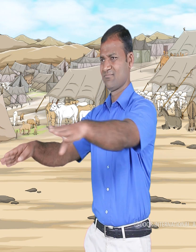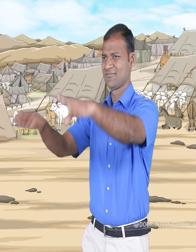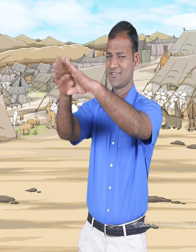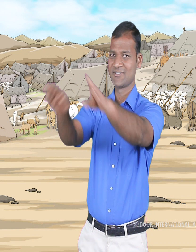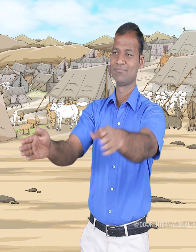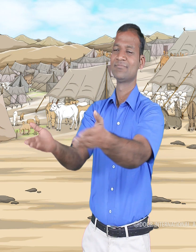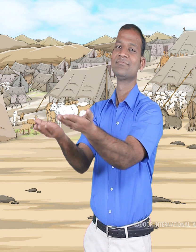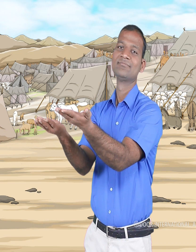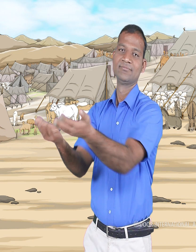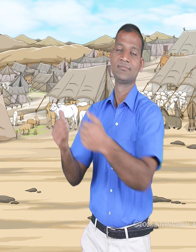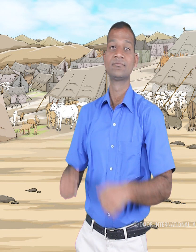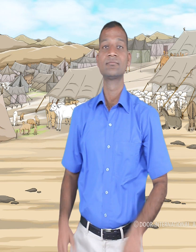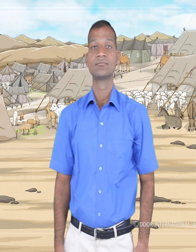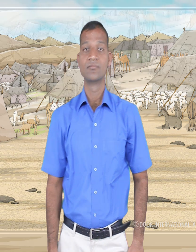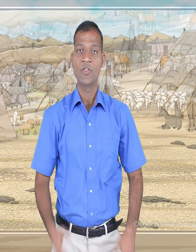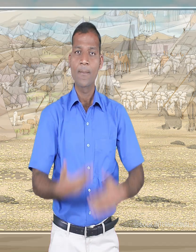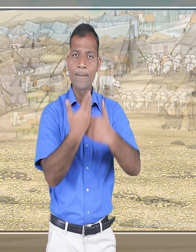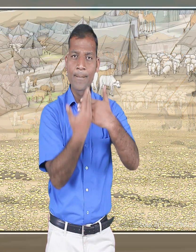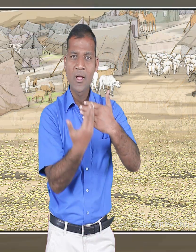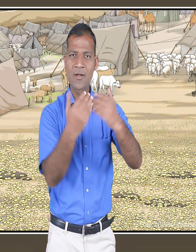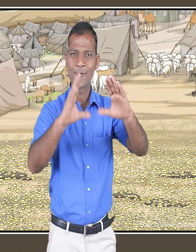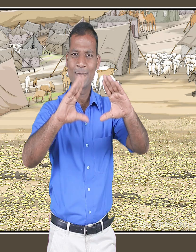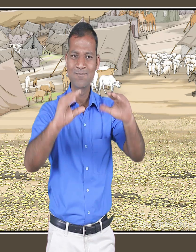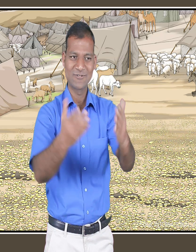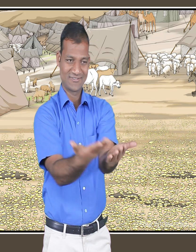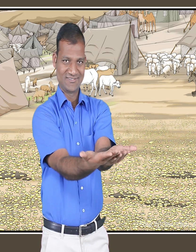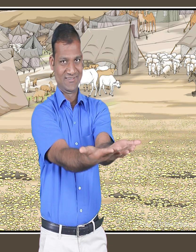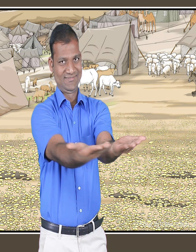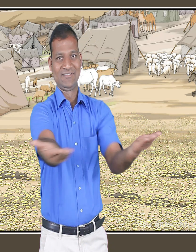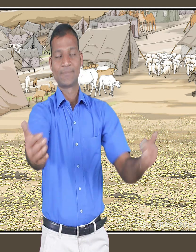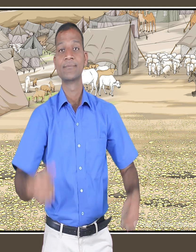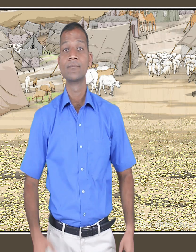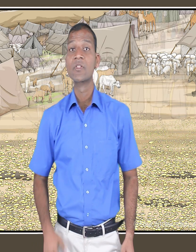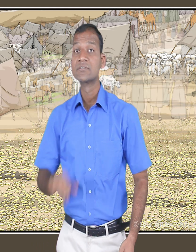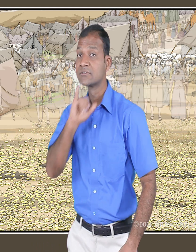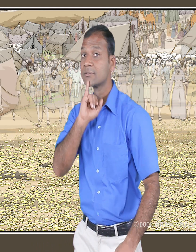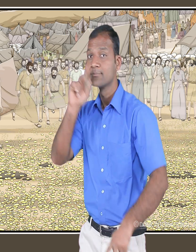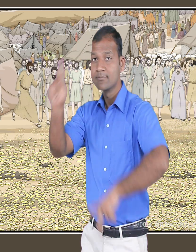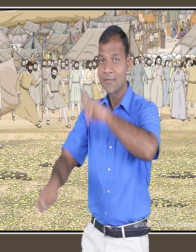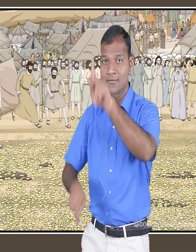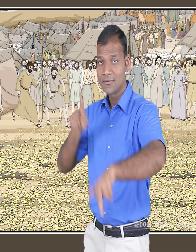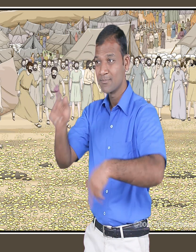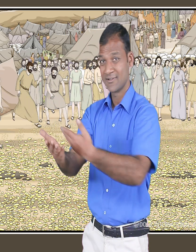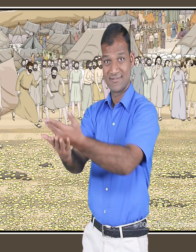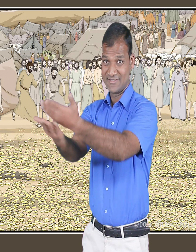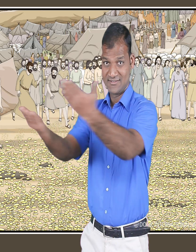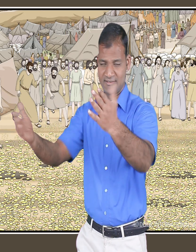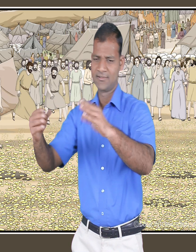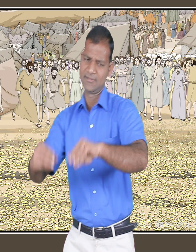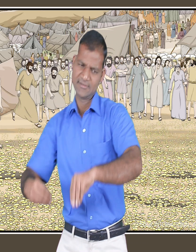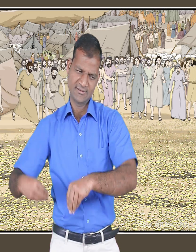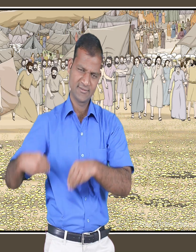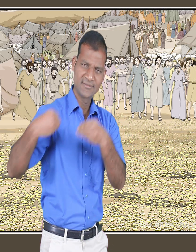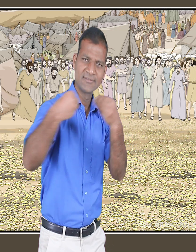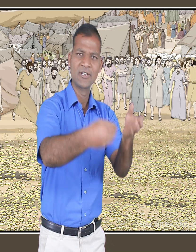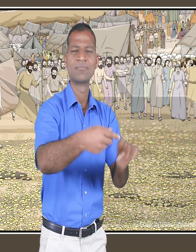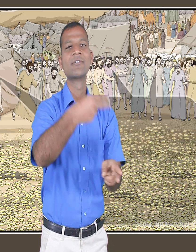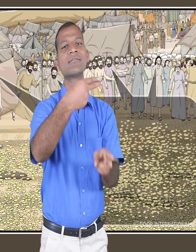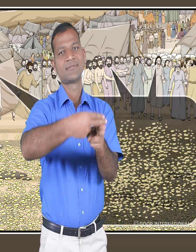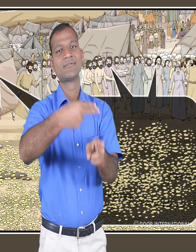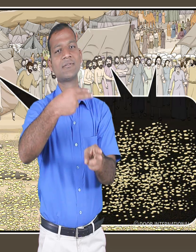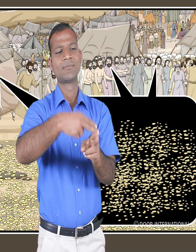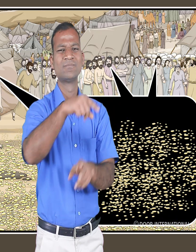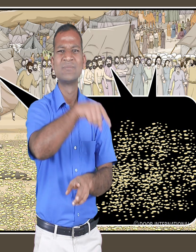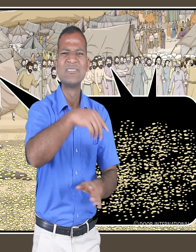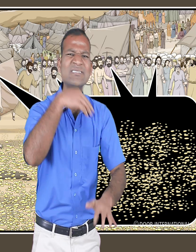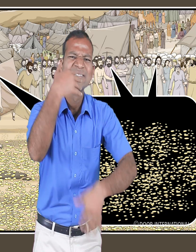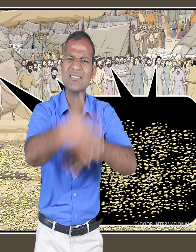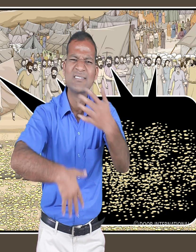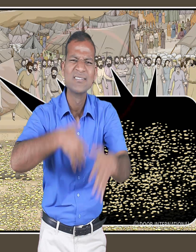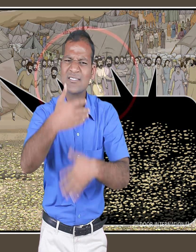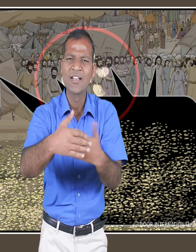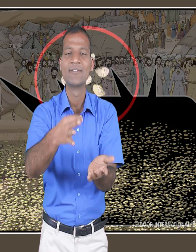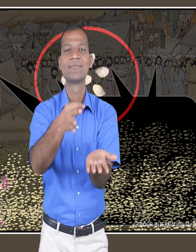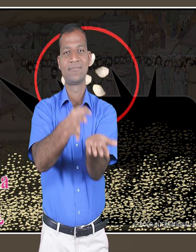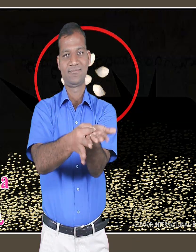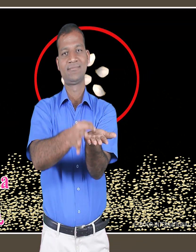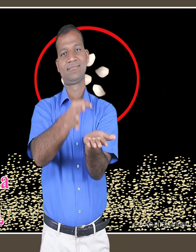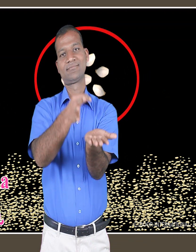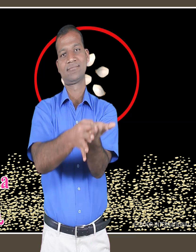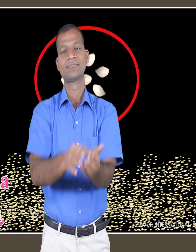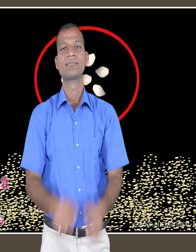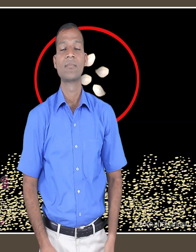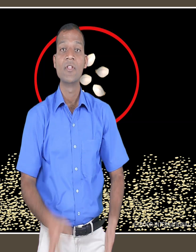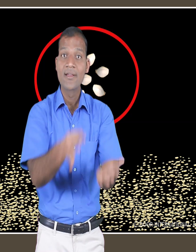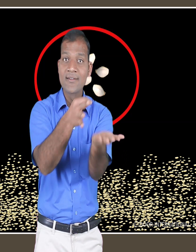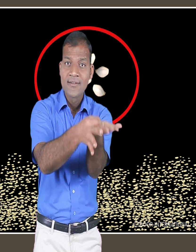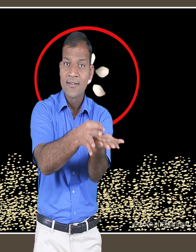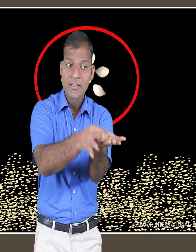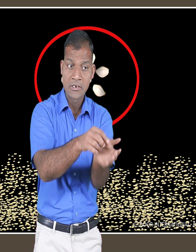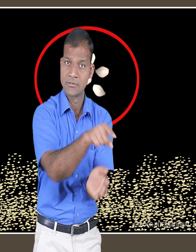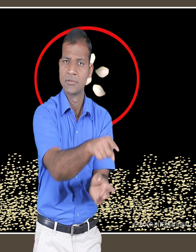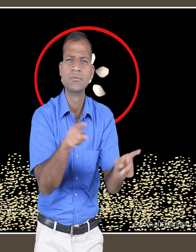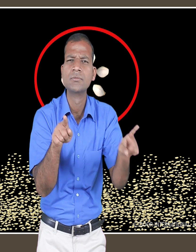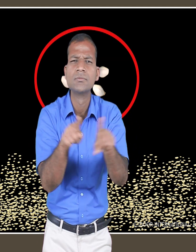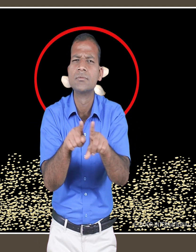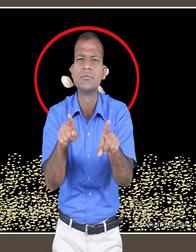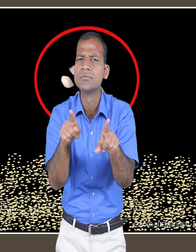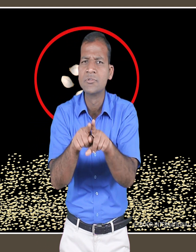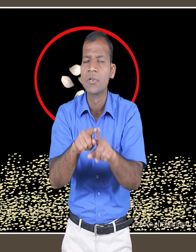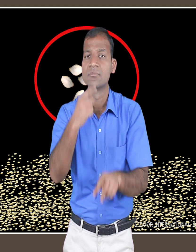Now the house of Israel called the bread manna.